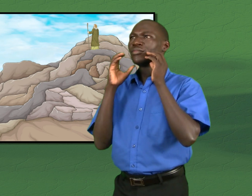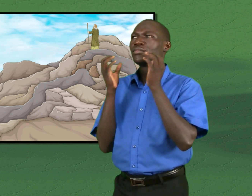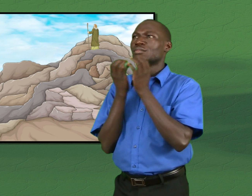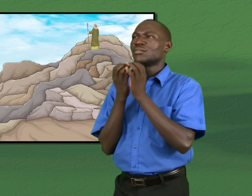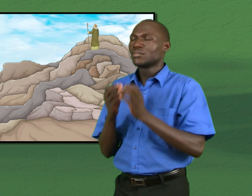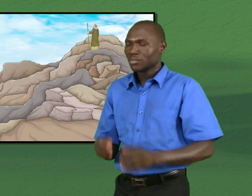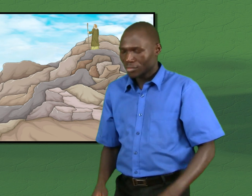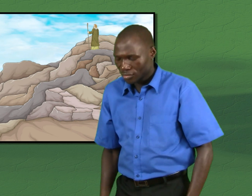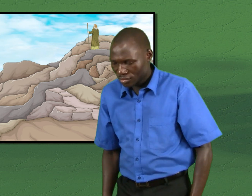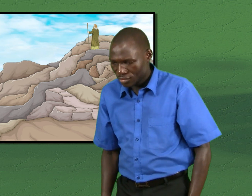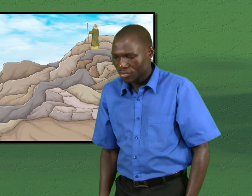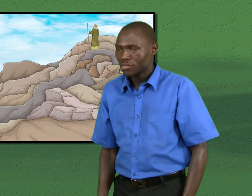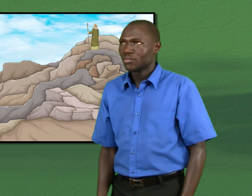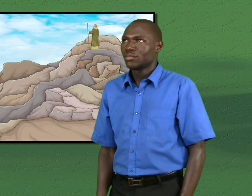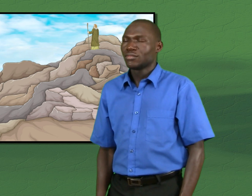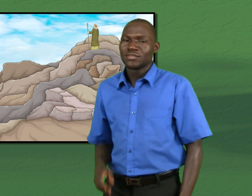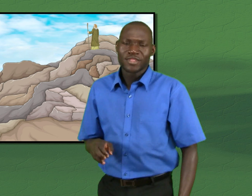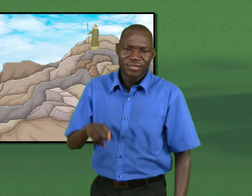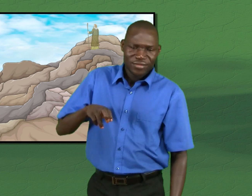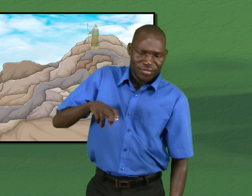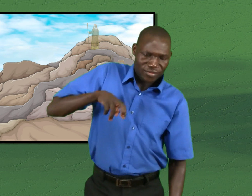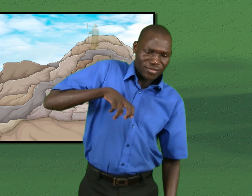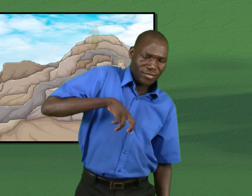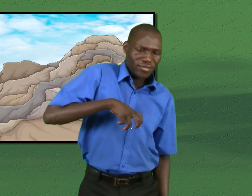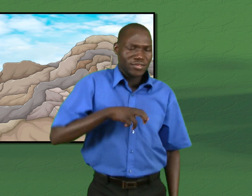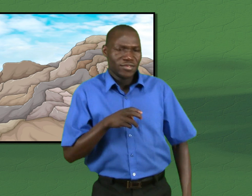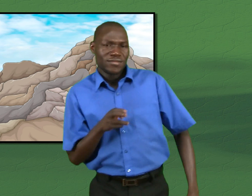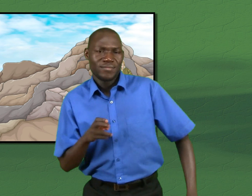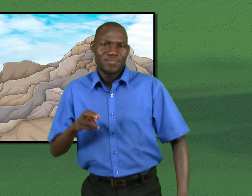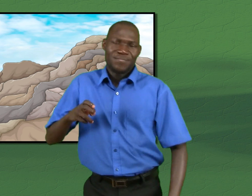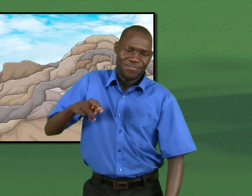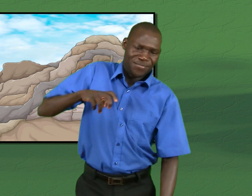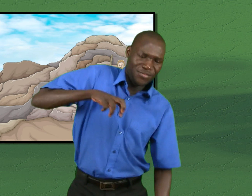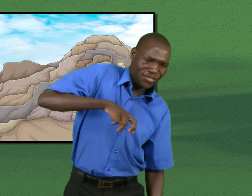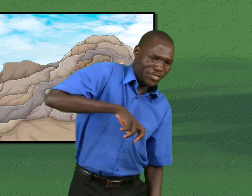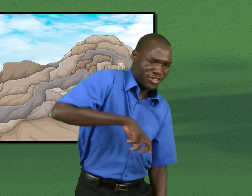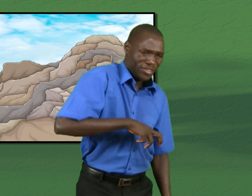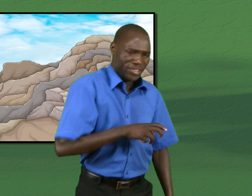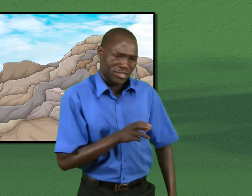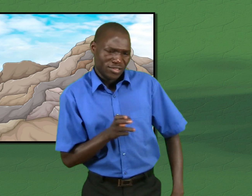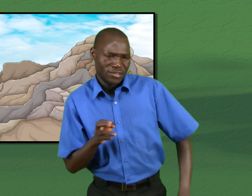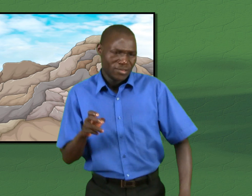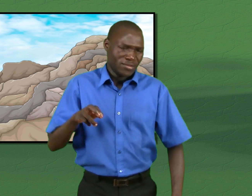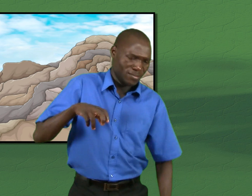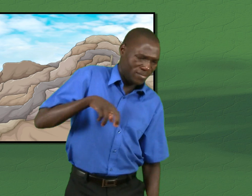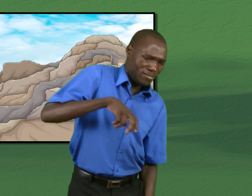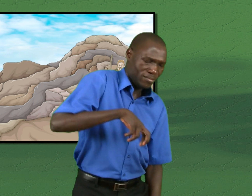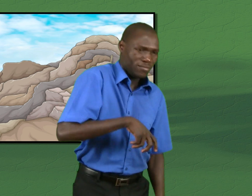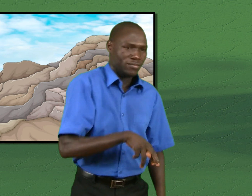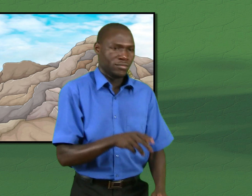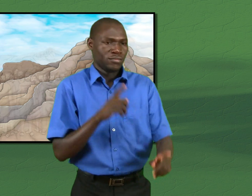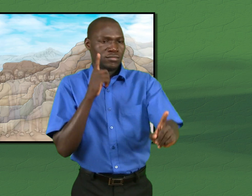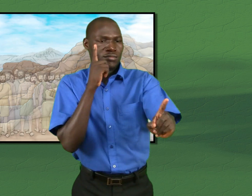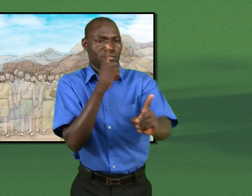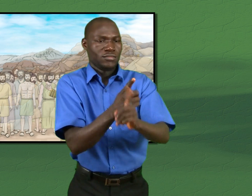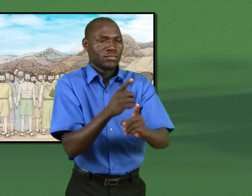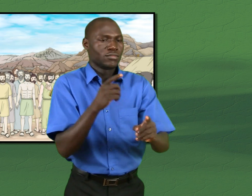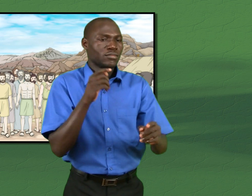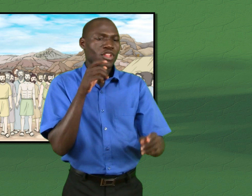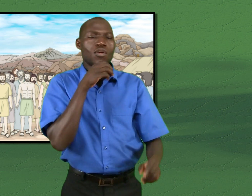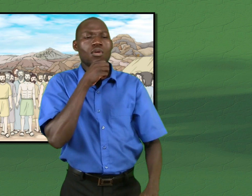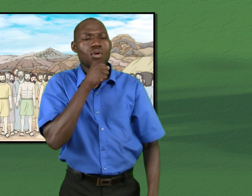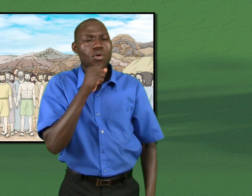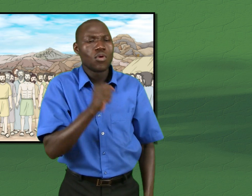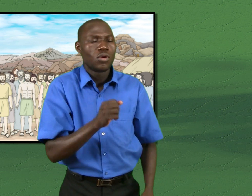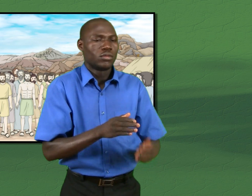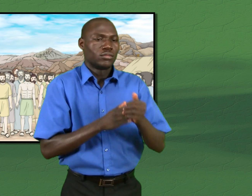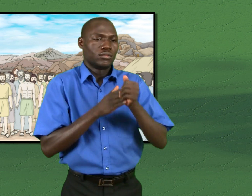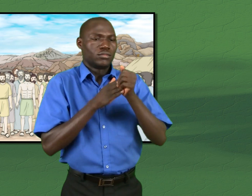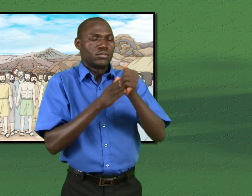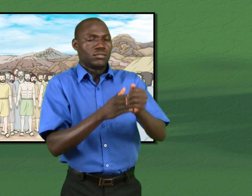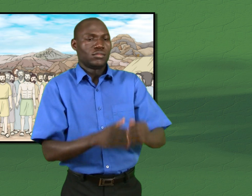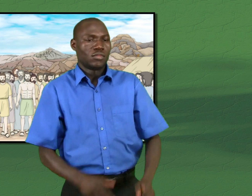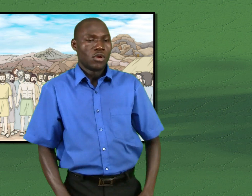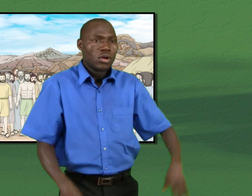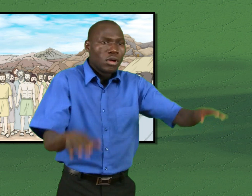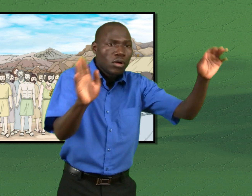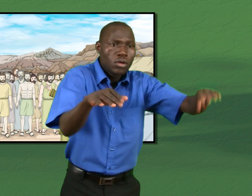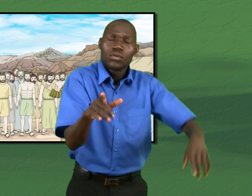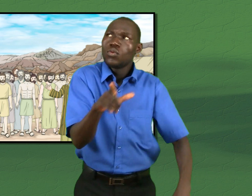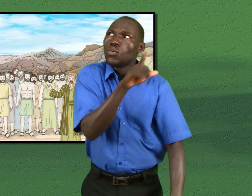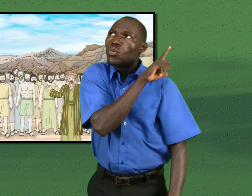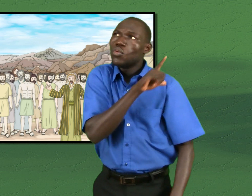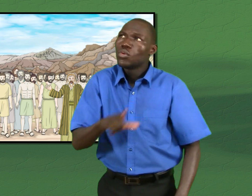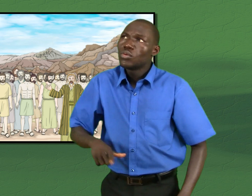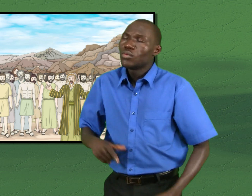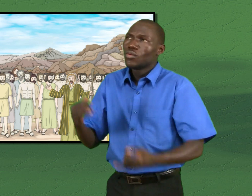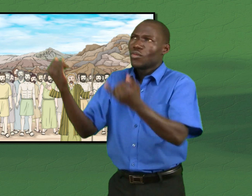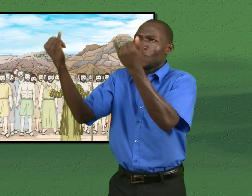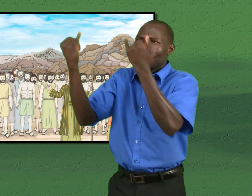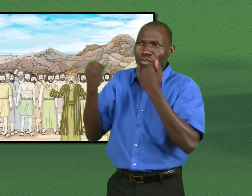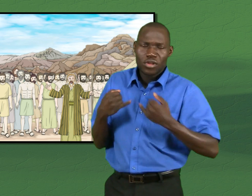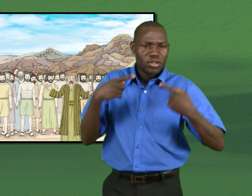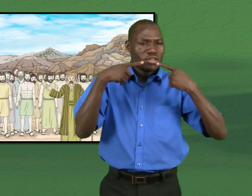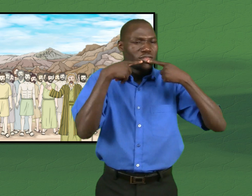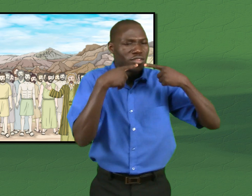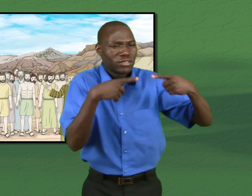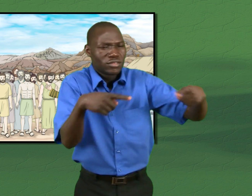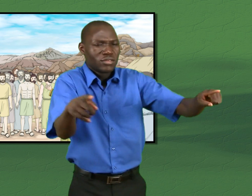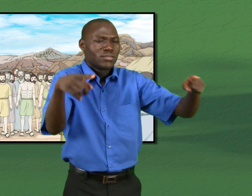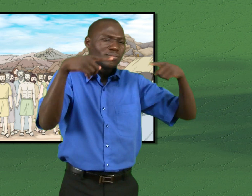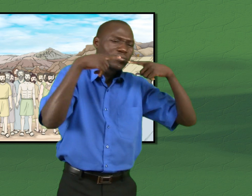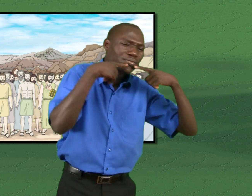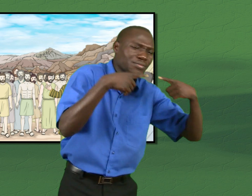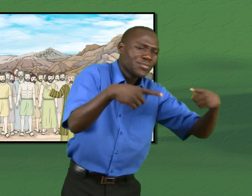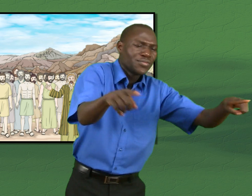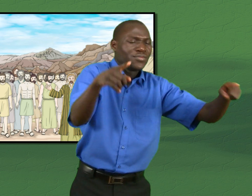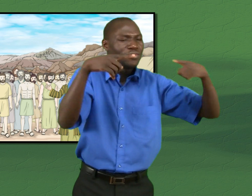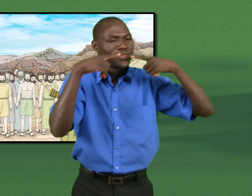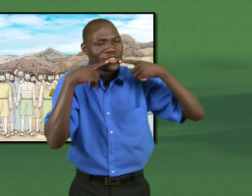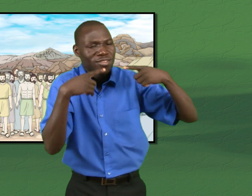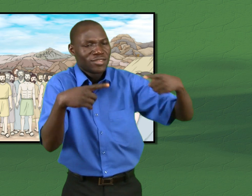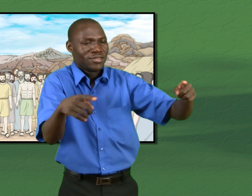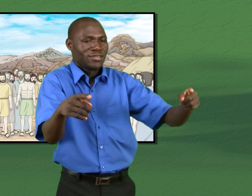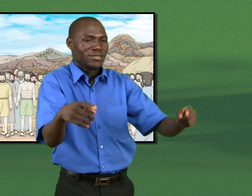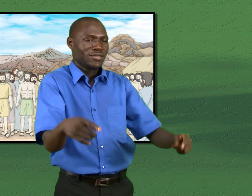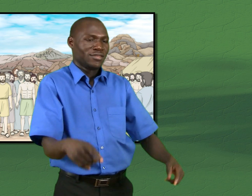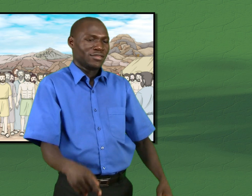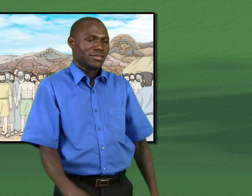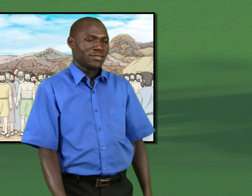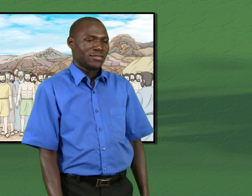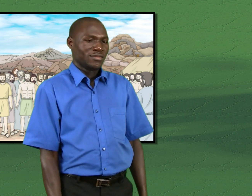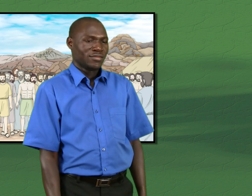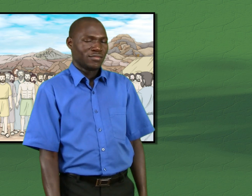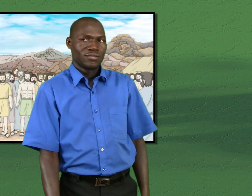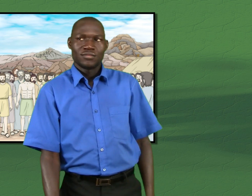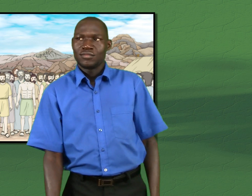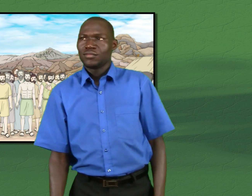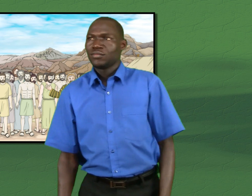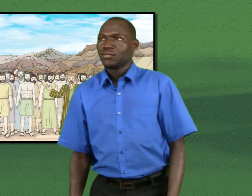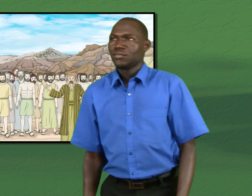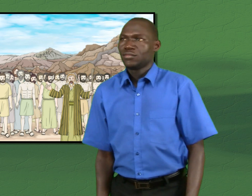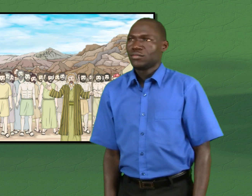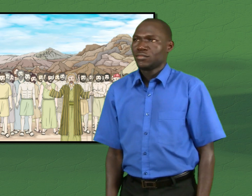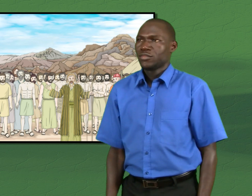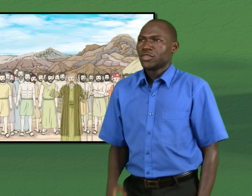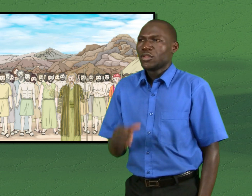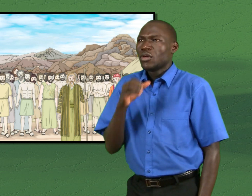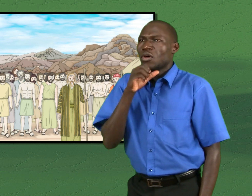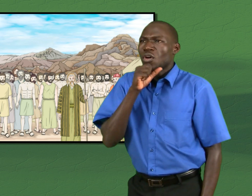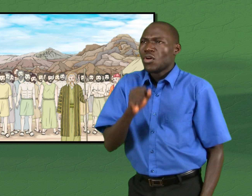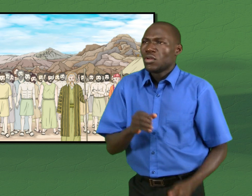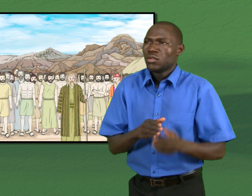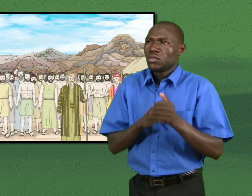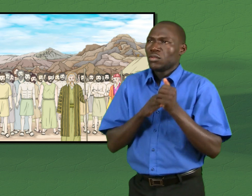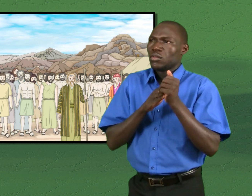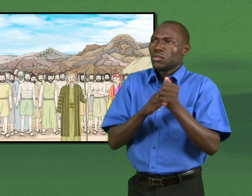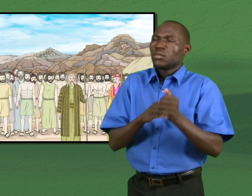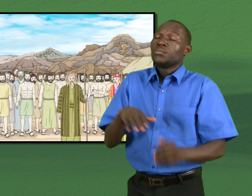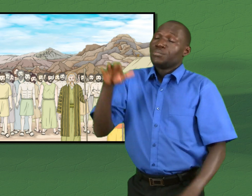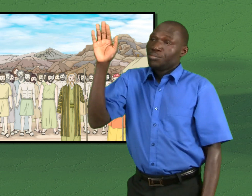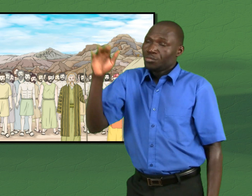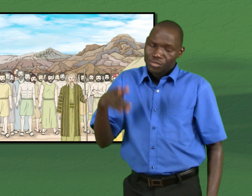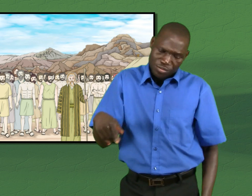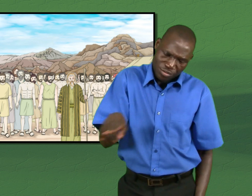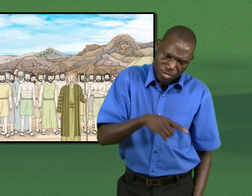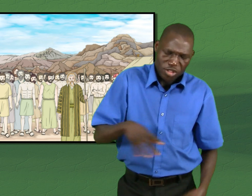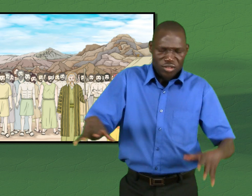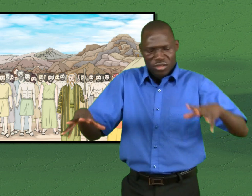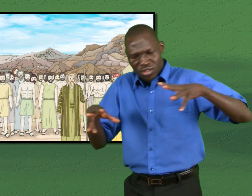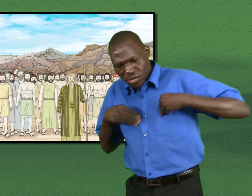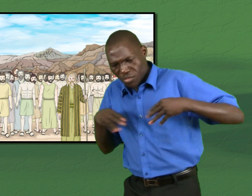So Moses went back and summoned the elders of the people and set before them all these words that the LORD had commanded him.